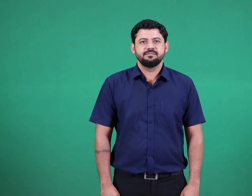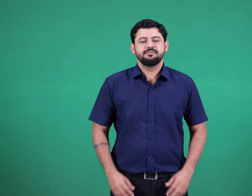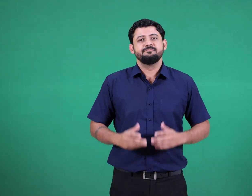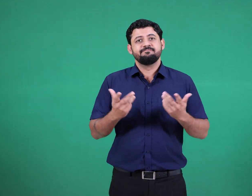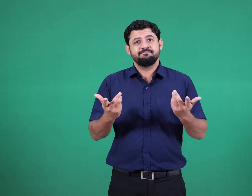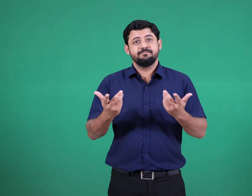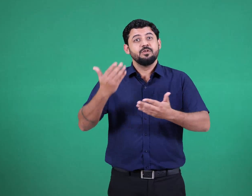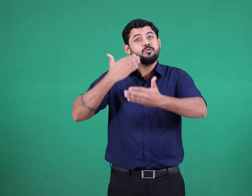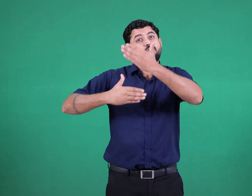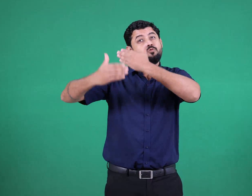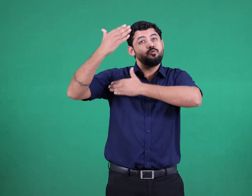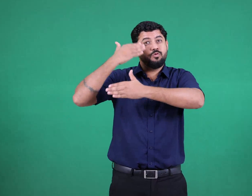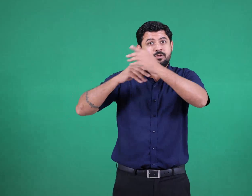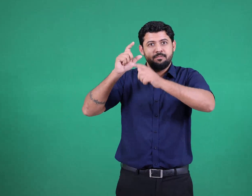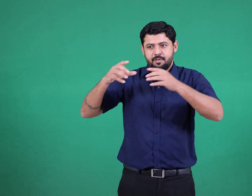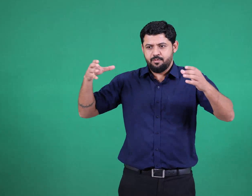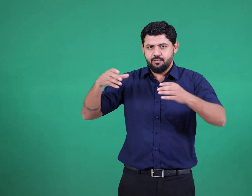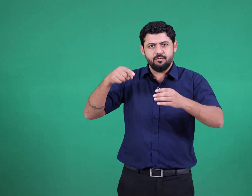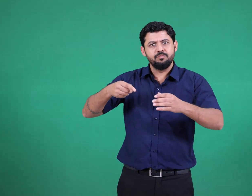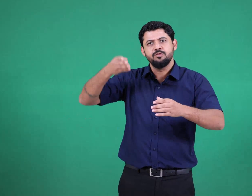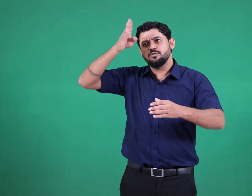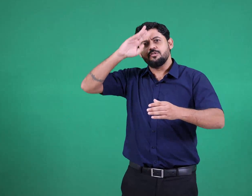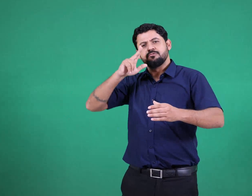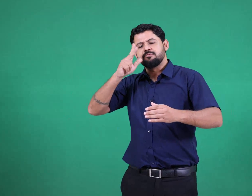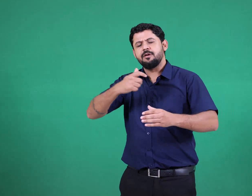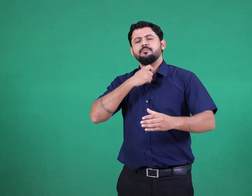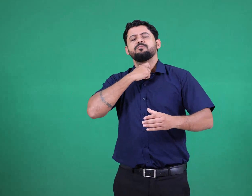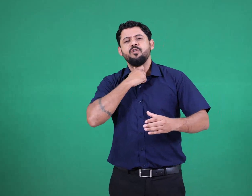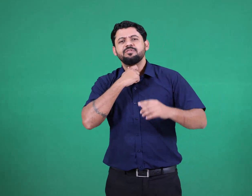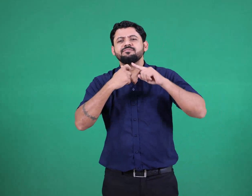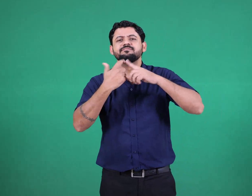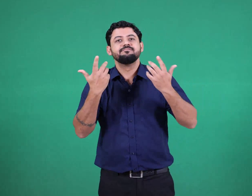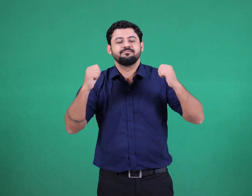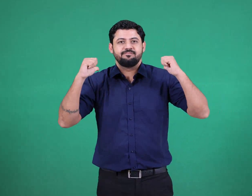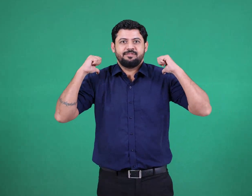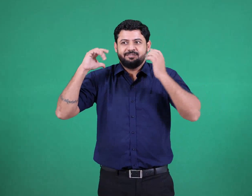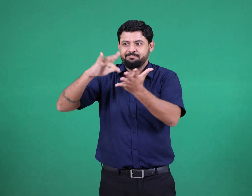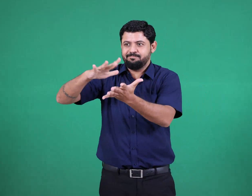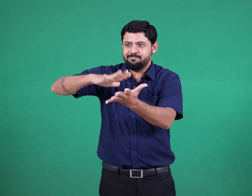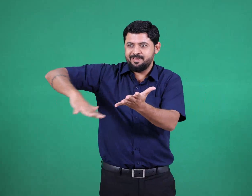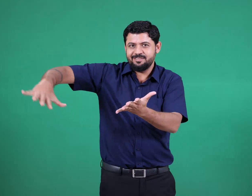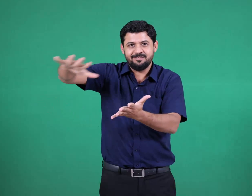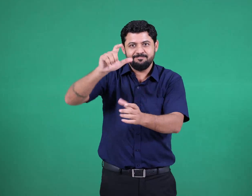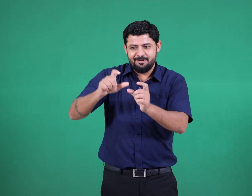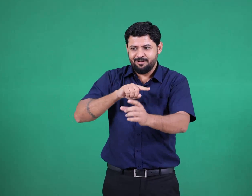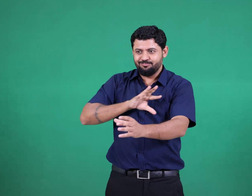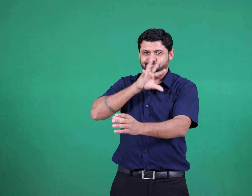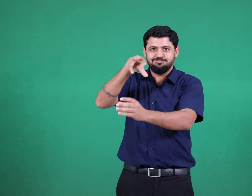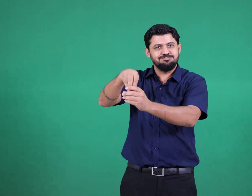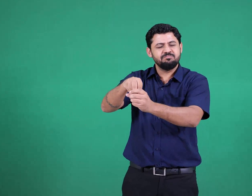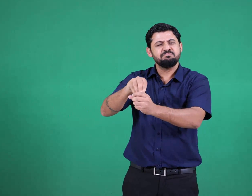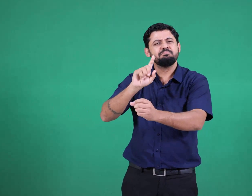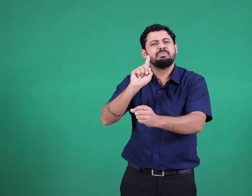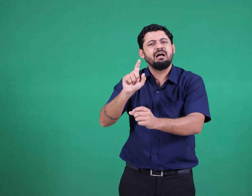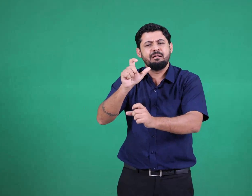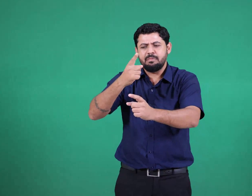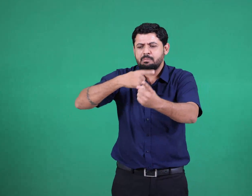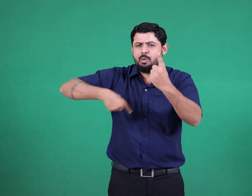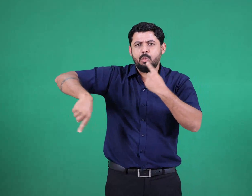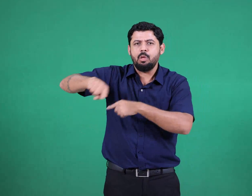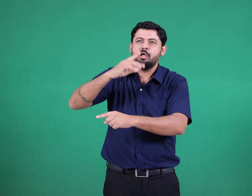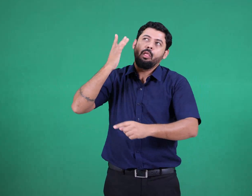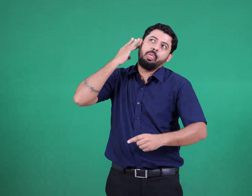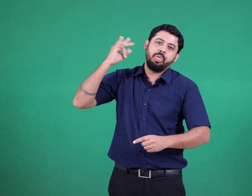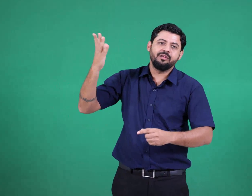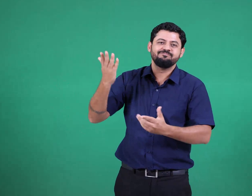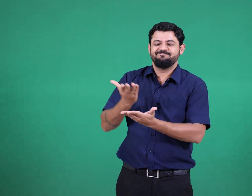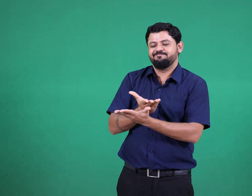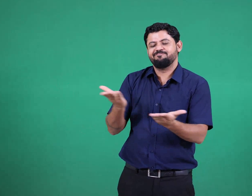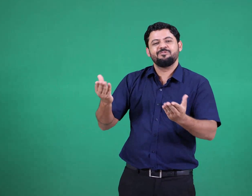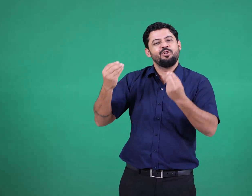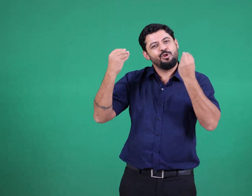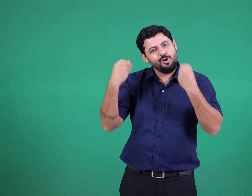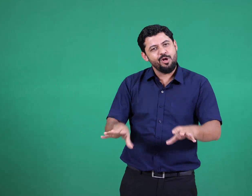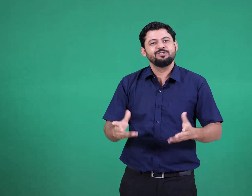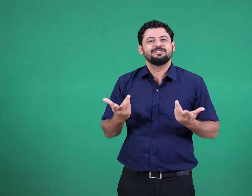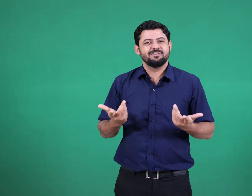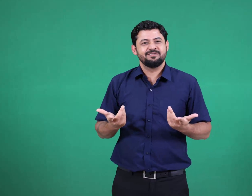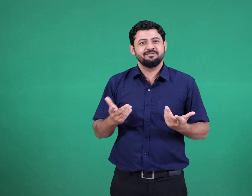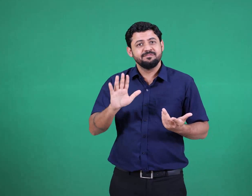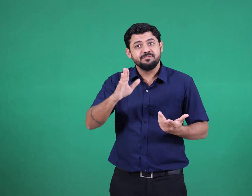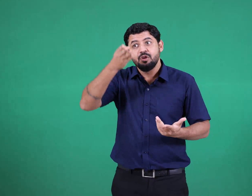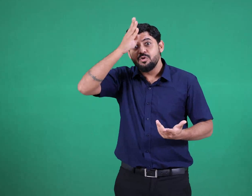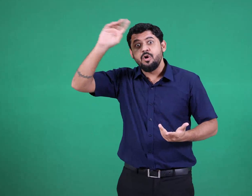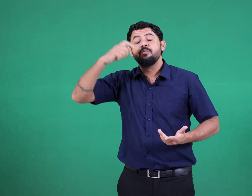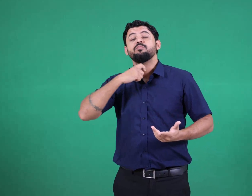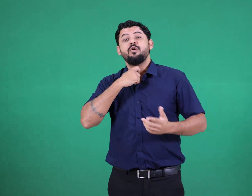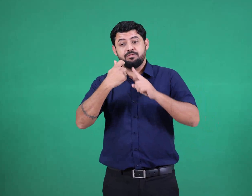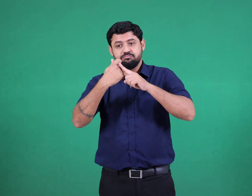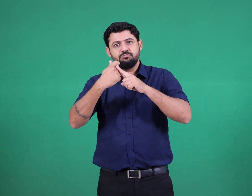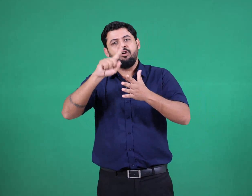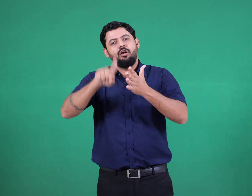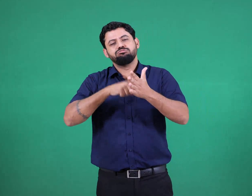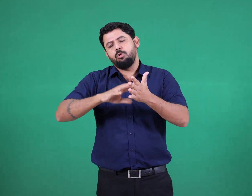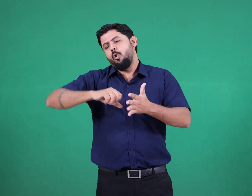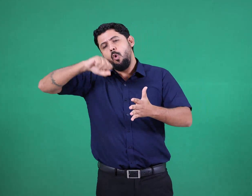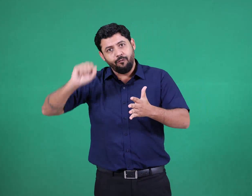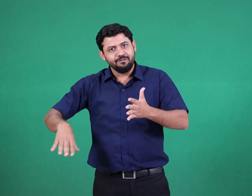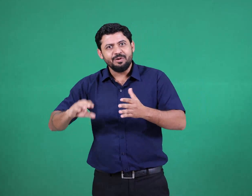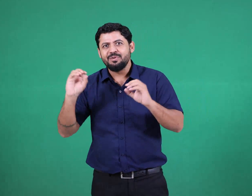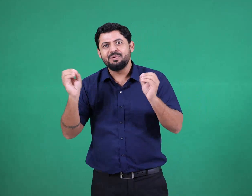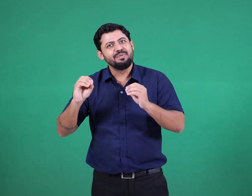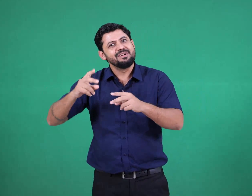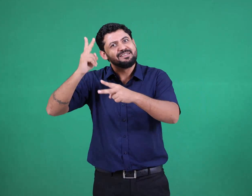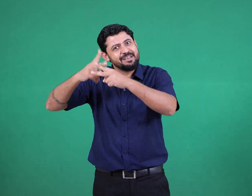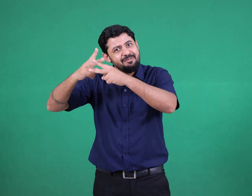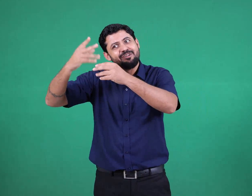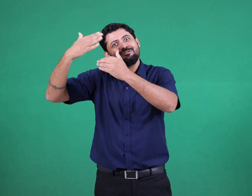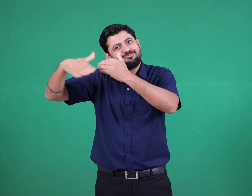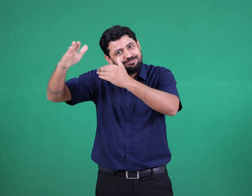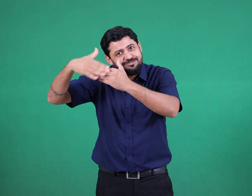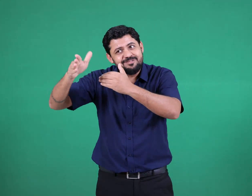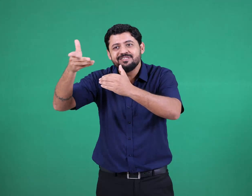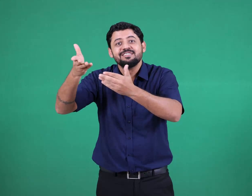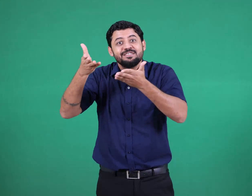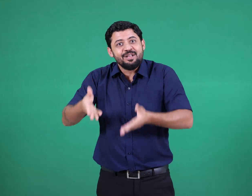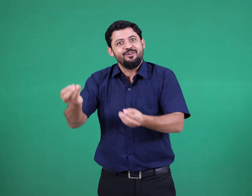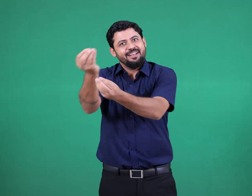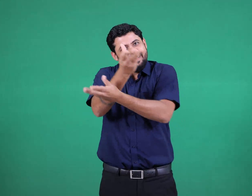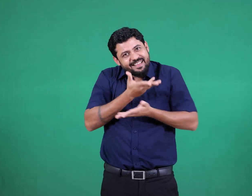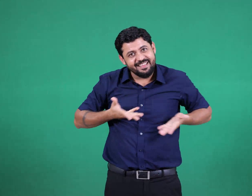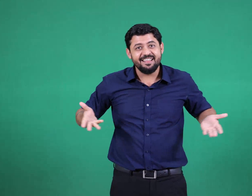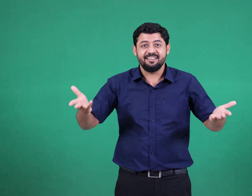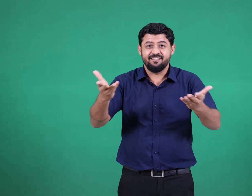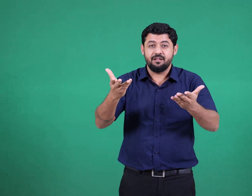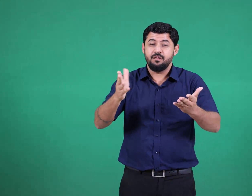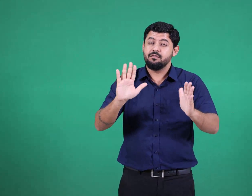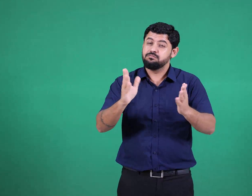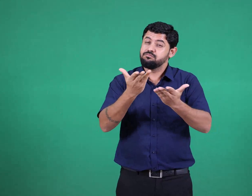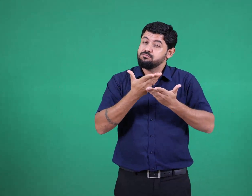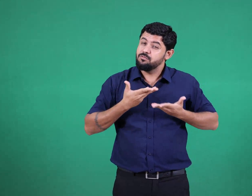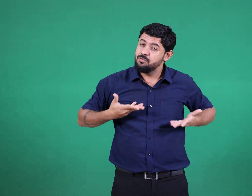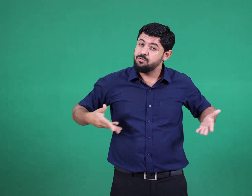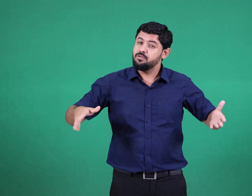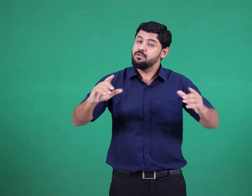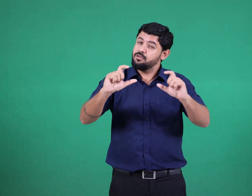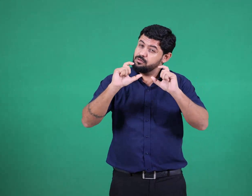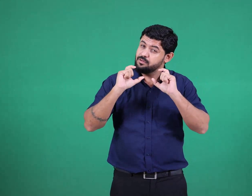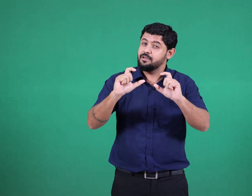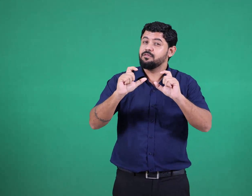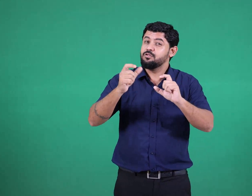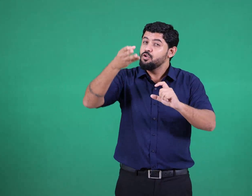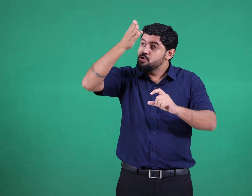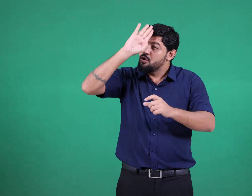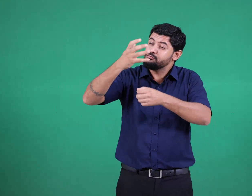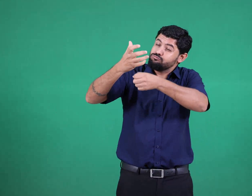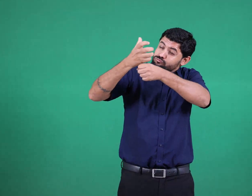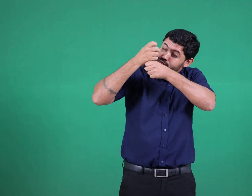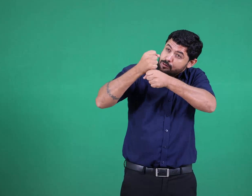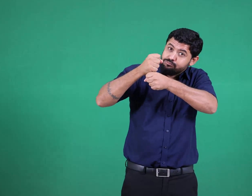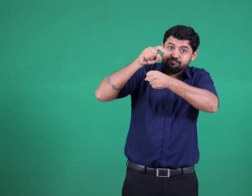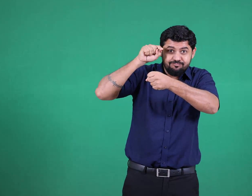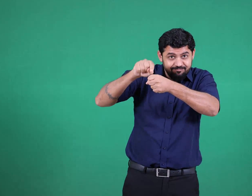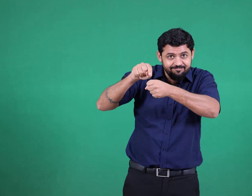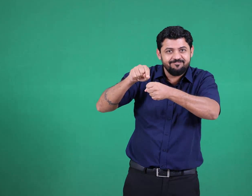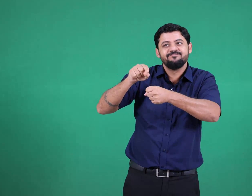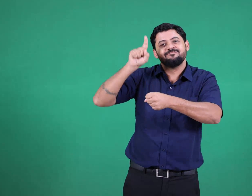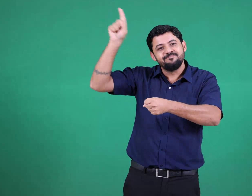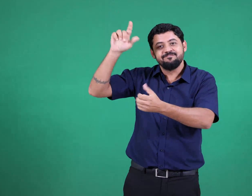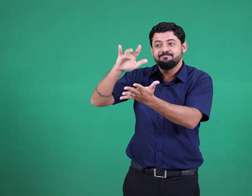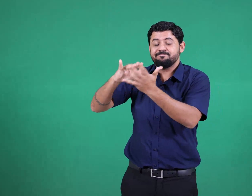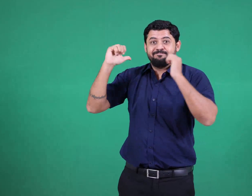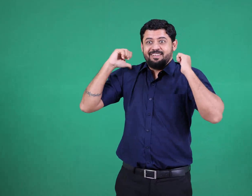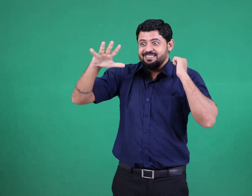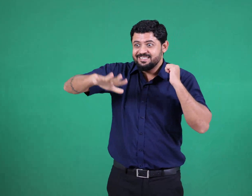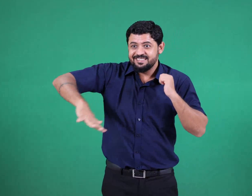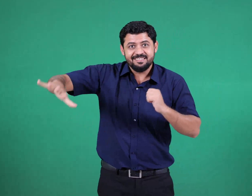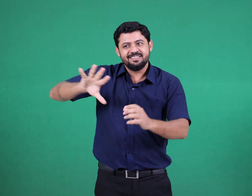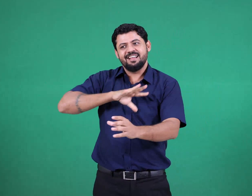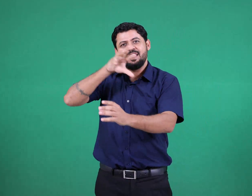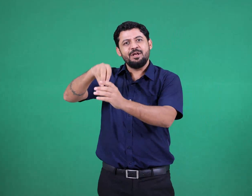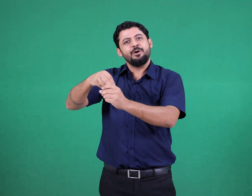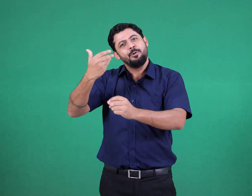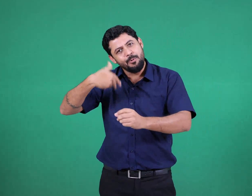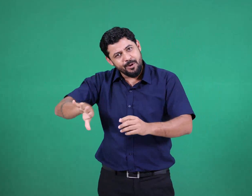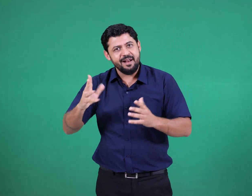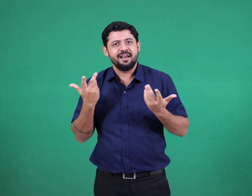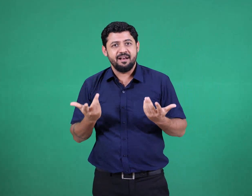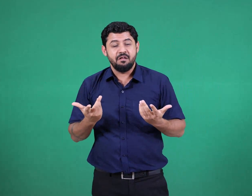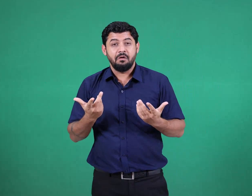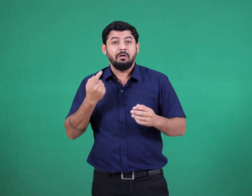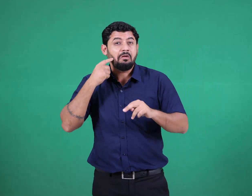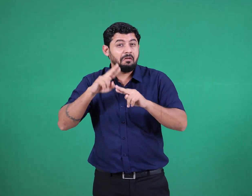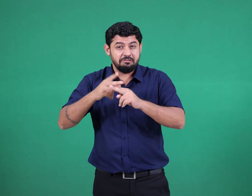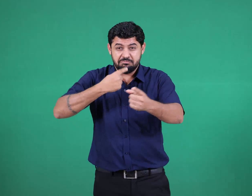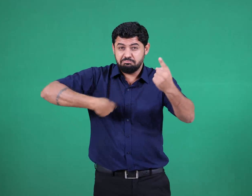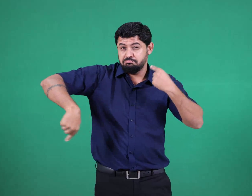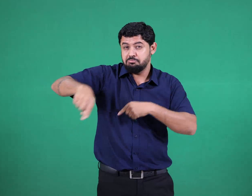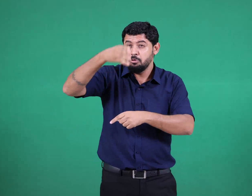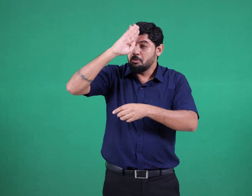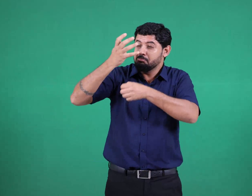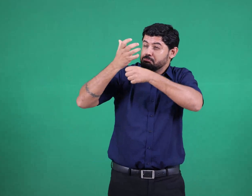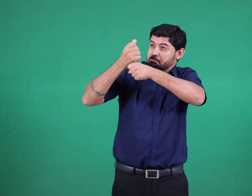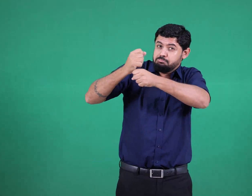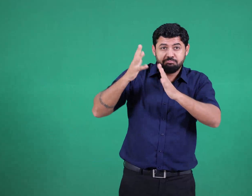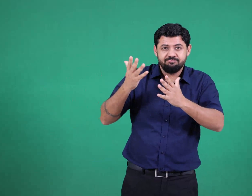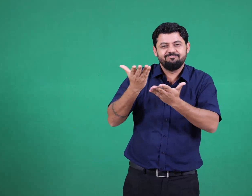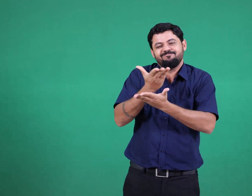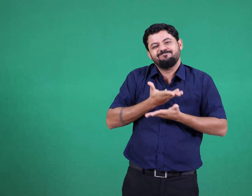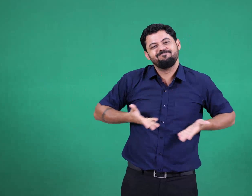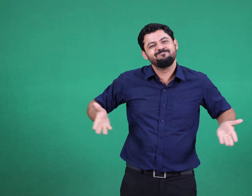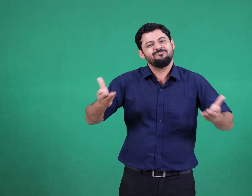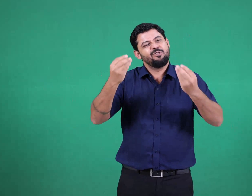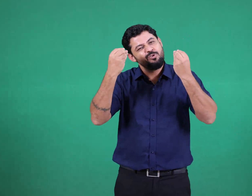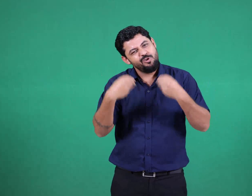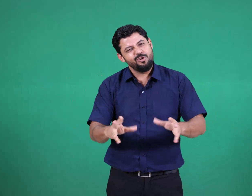Therefore, while the promise of entering His rest still stands, let us be careful that none of you be deemed to have fallen short of it.